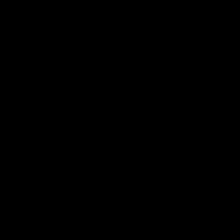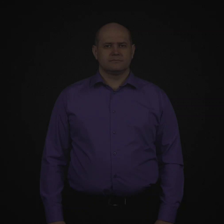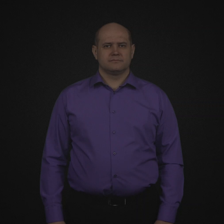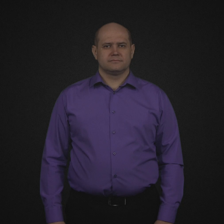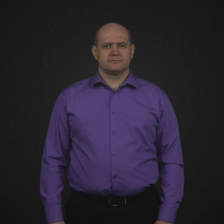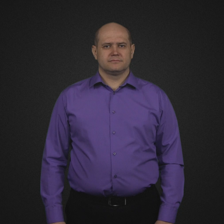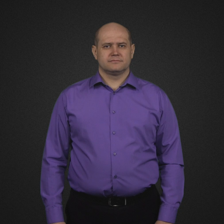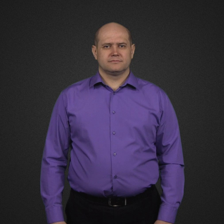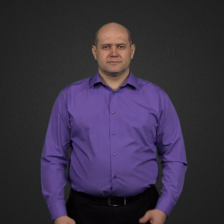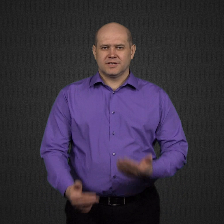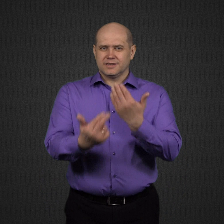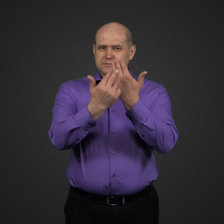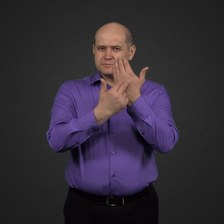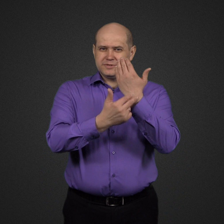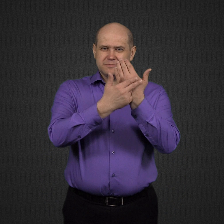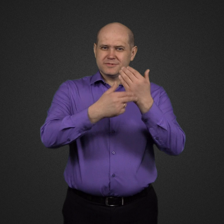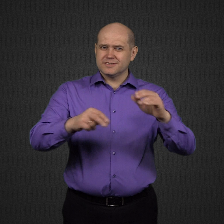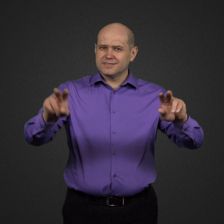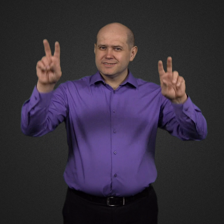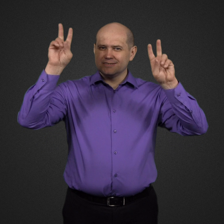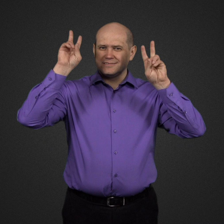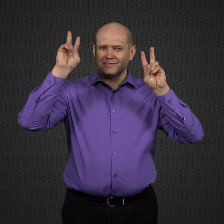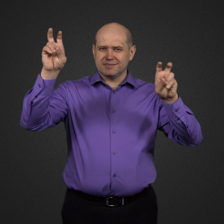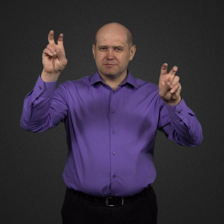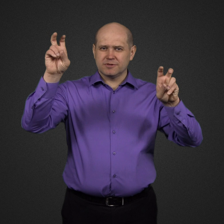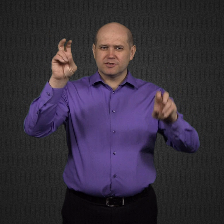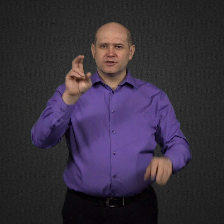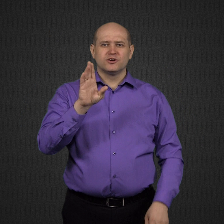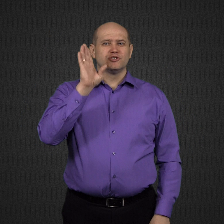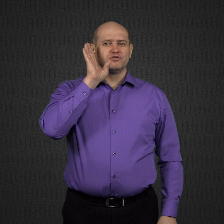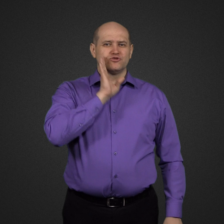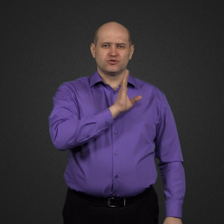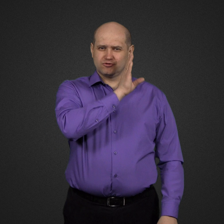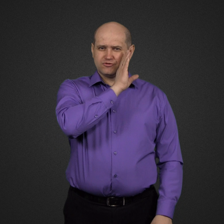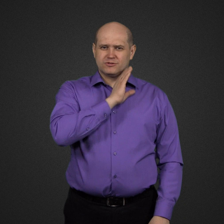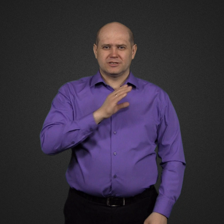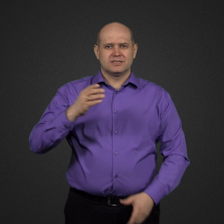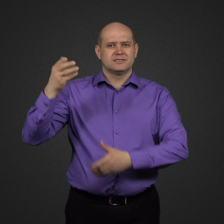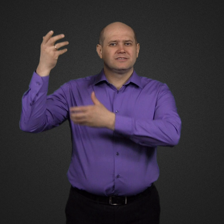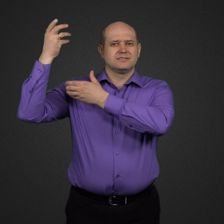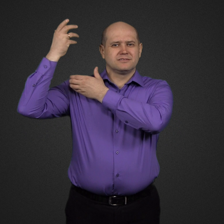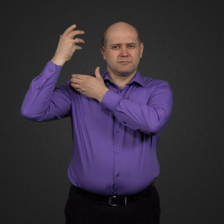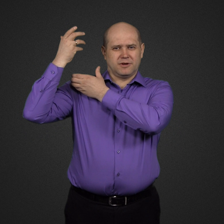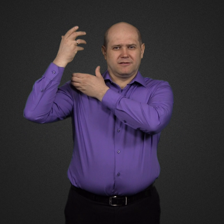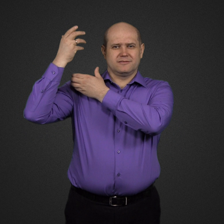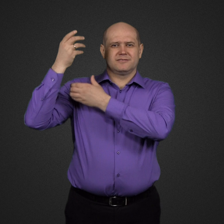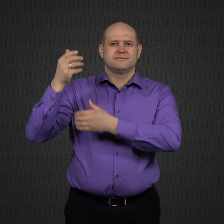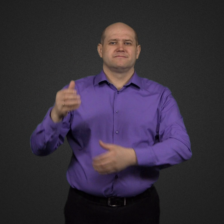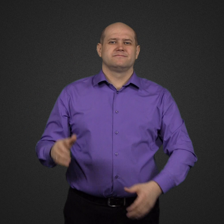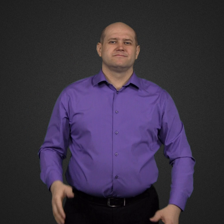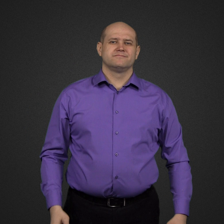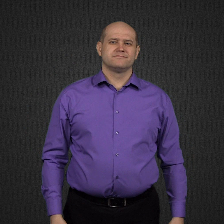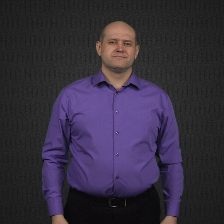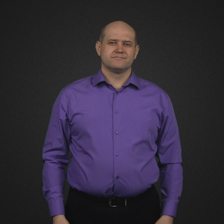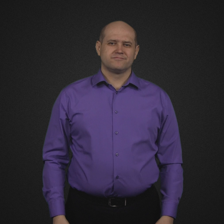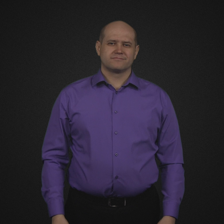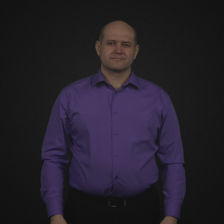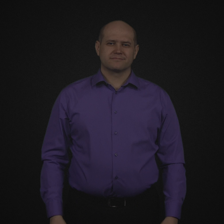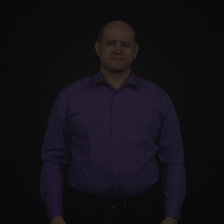The Samaritan woman